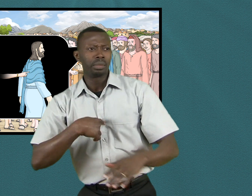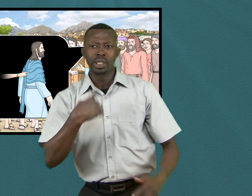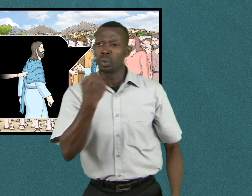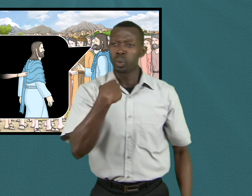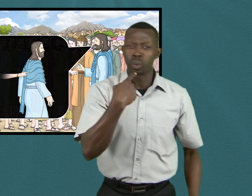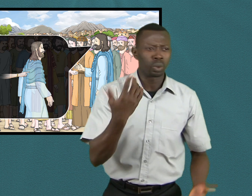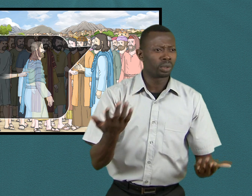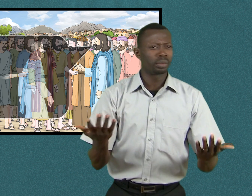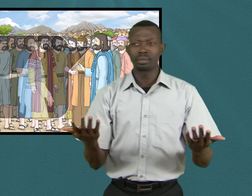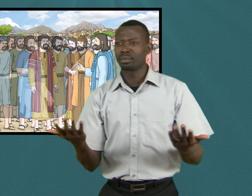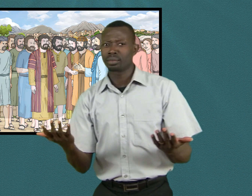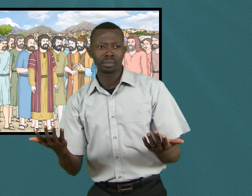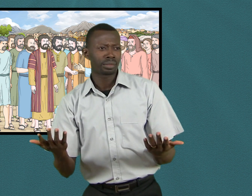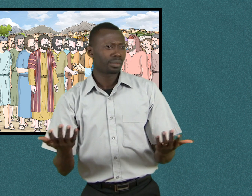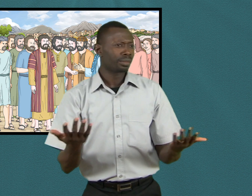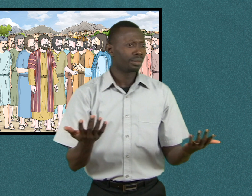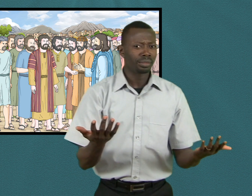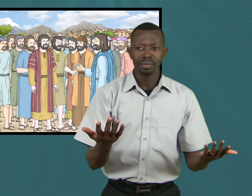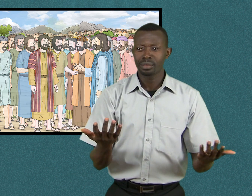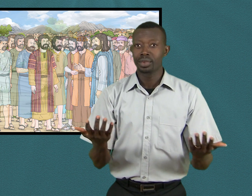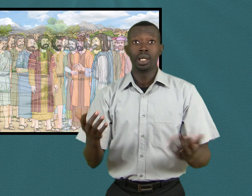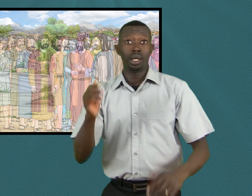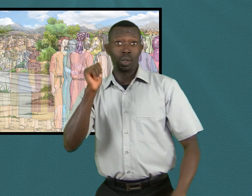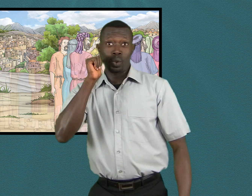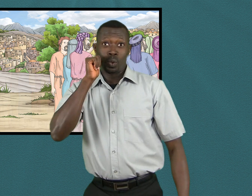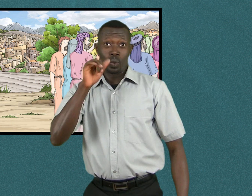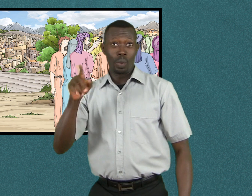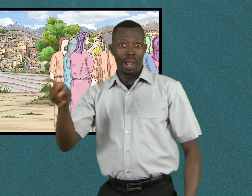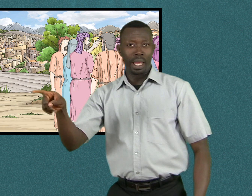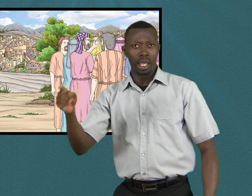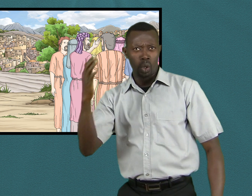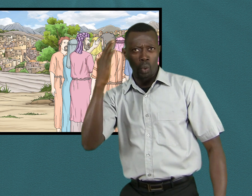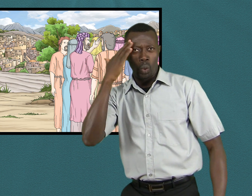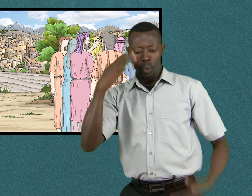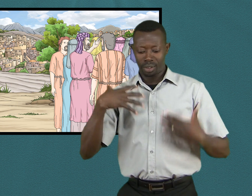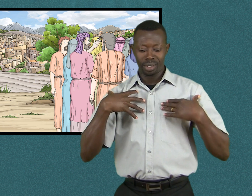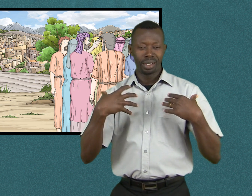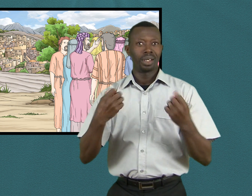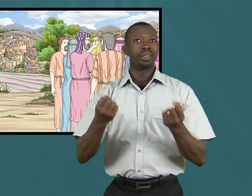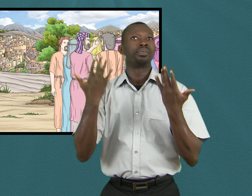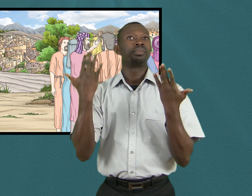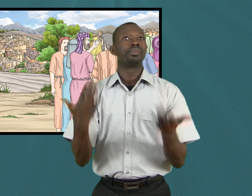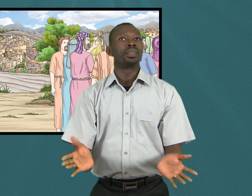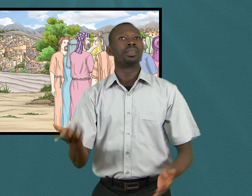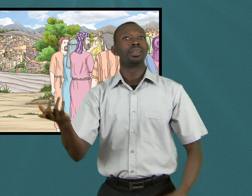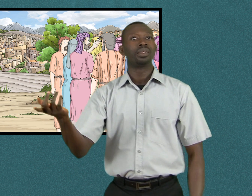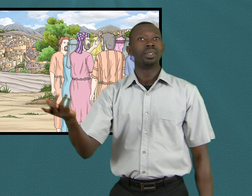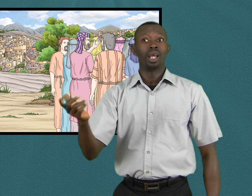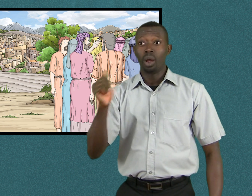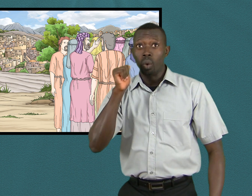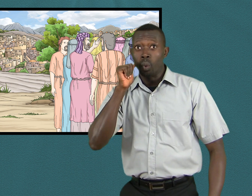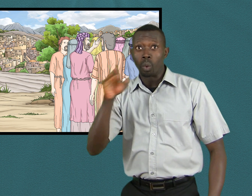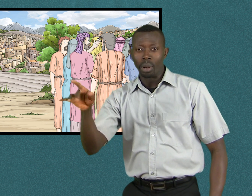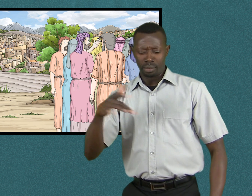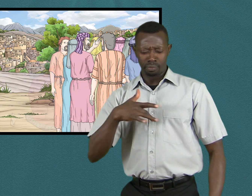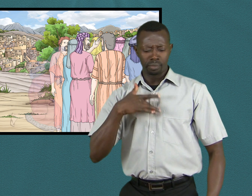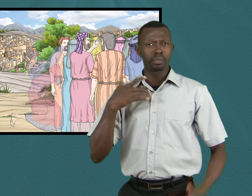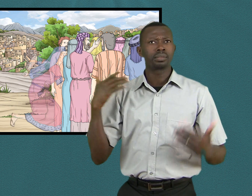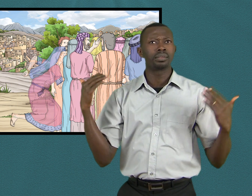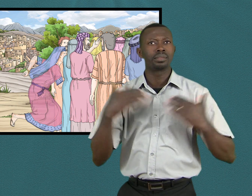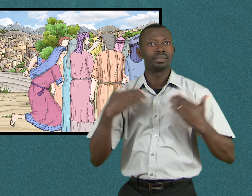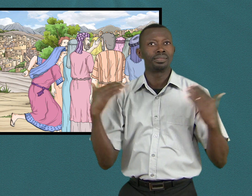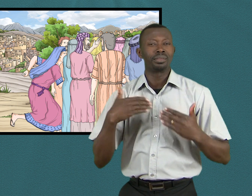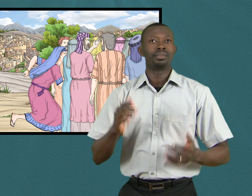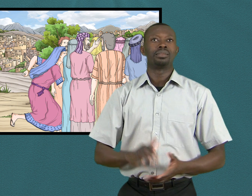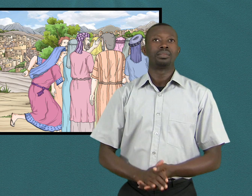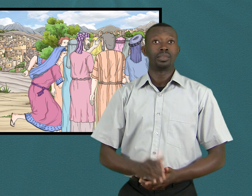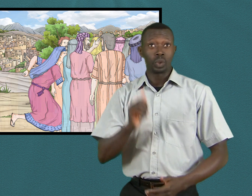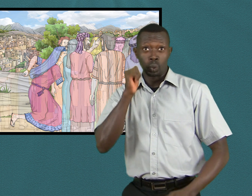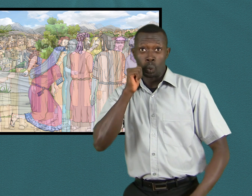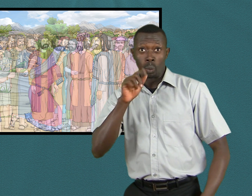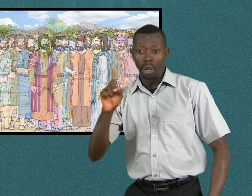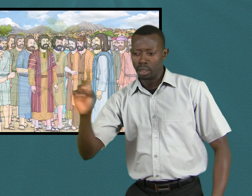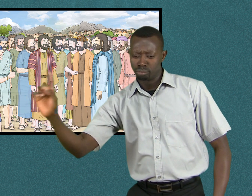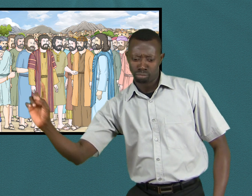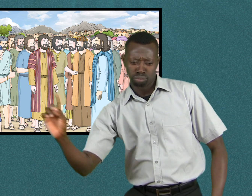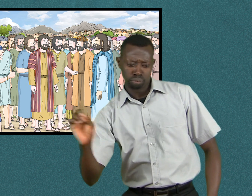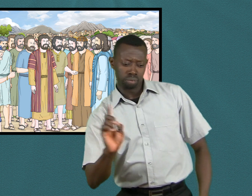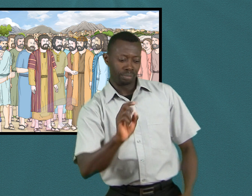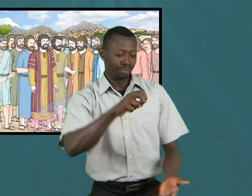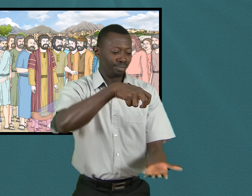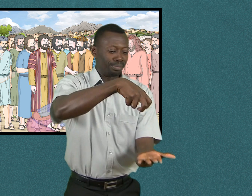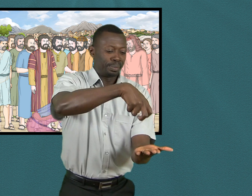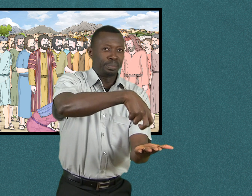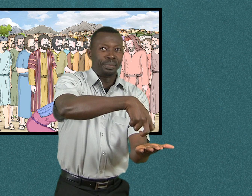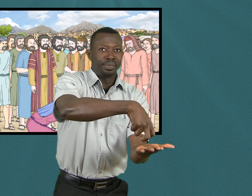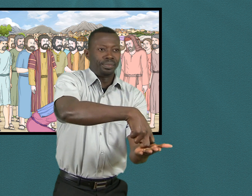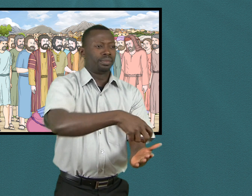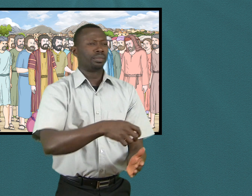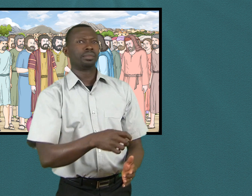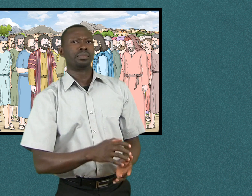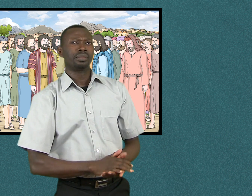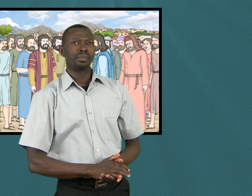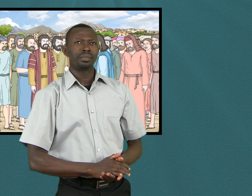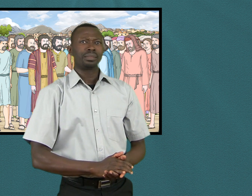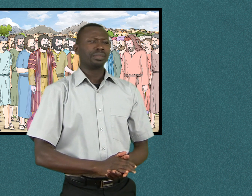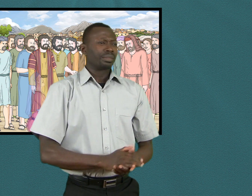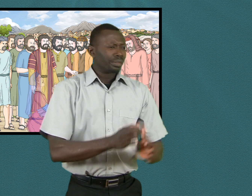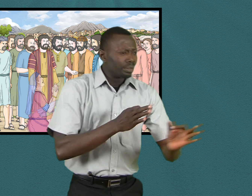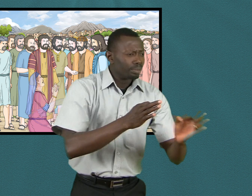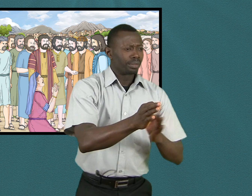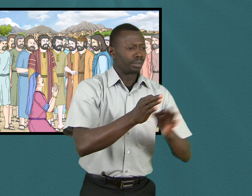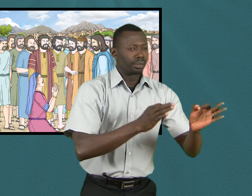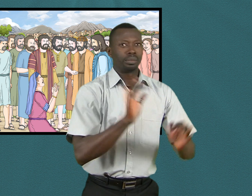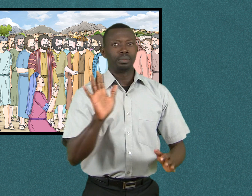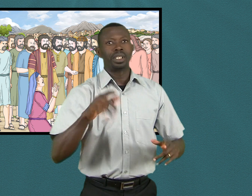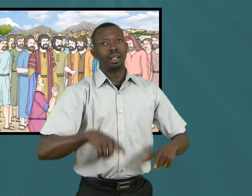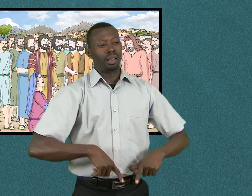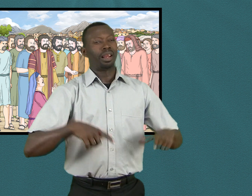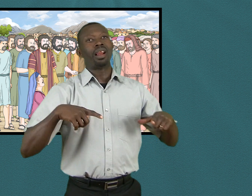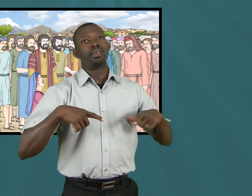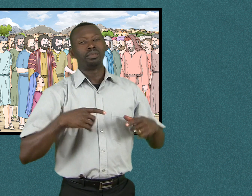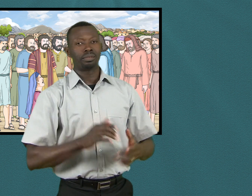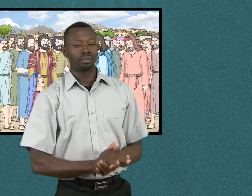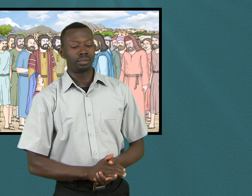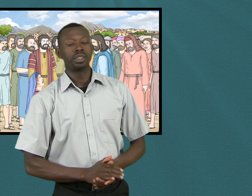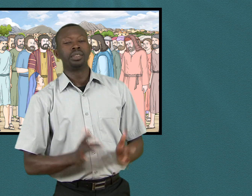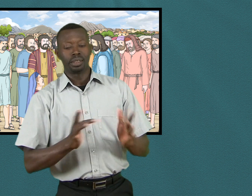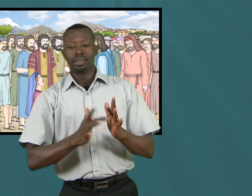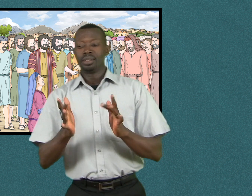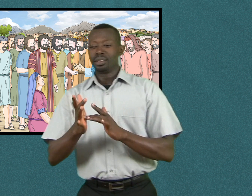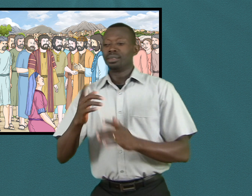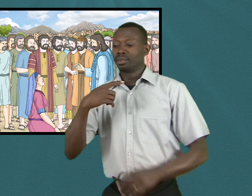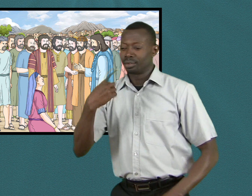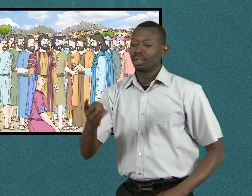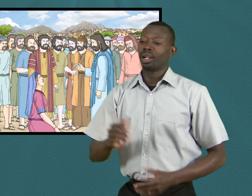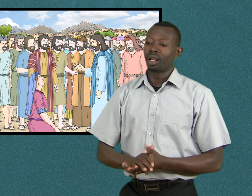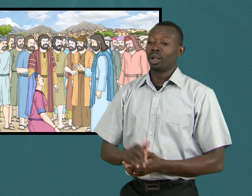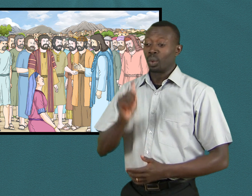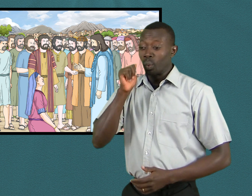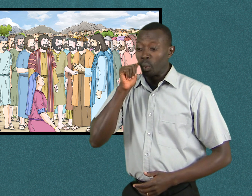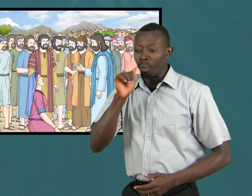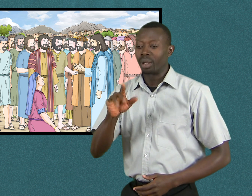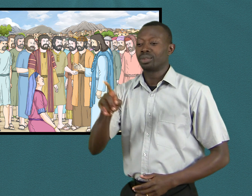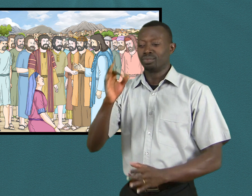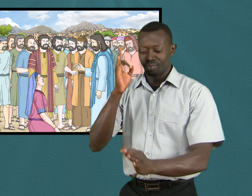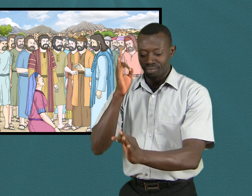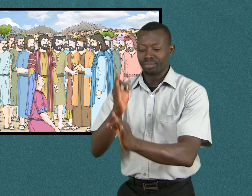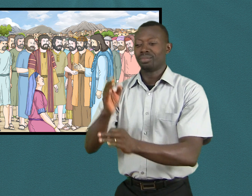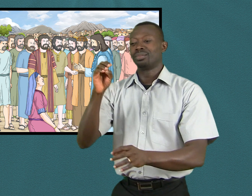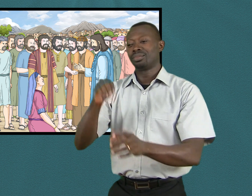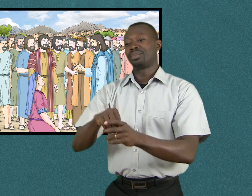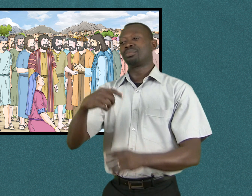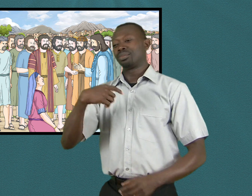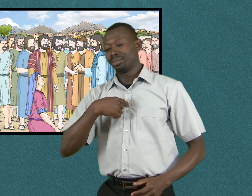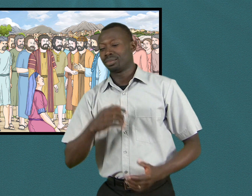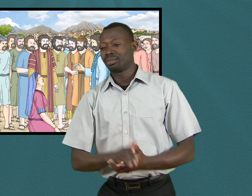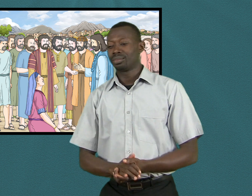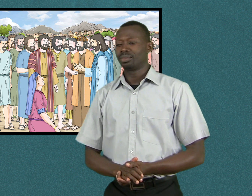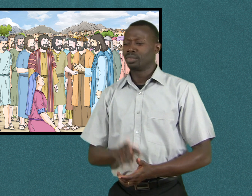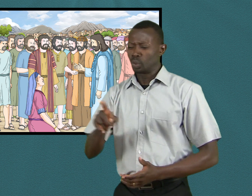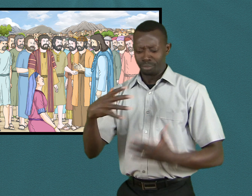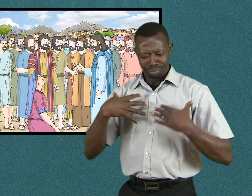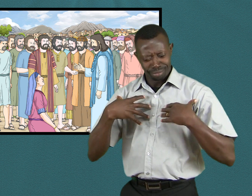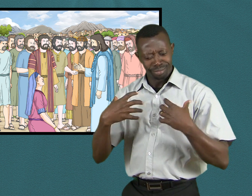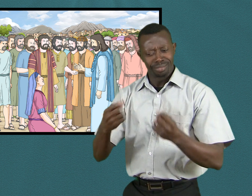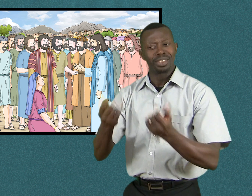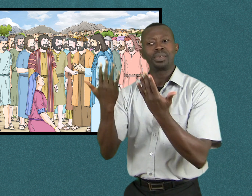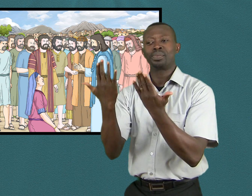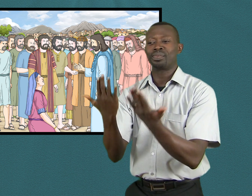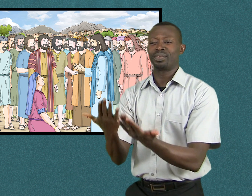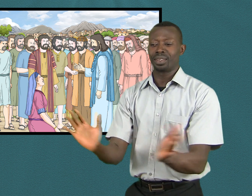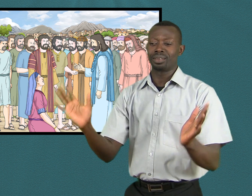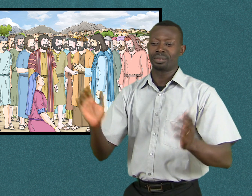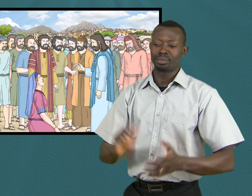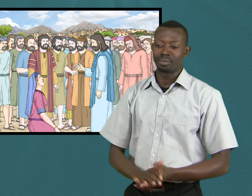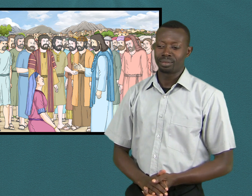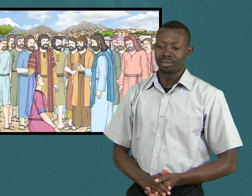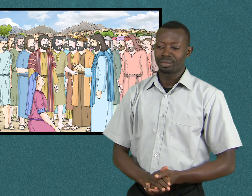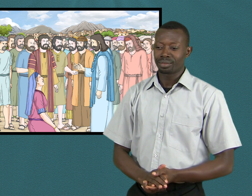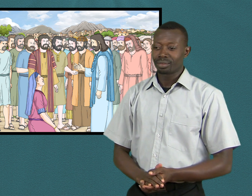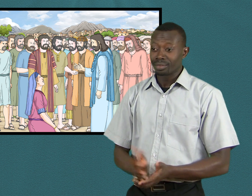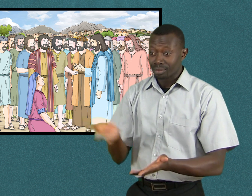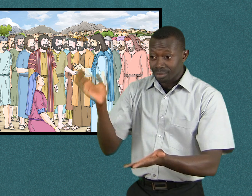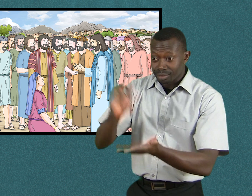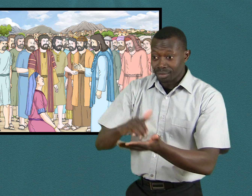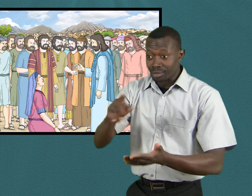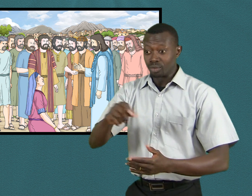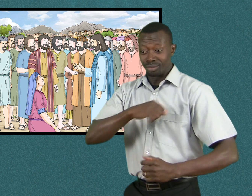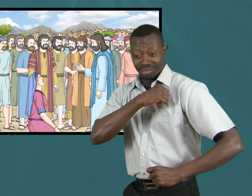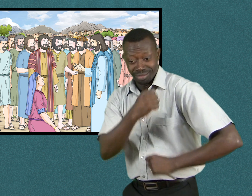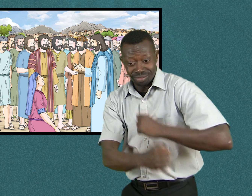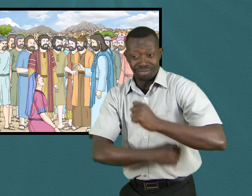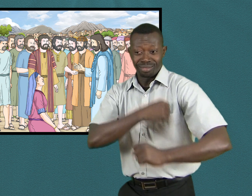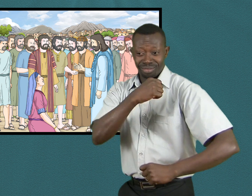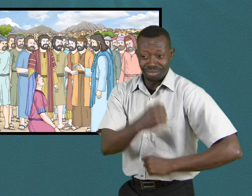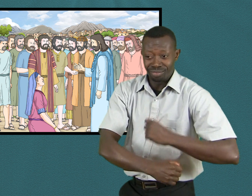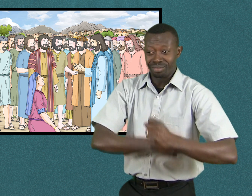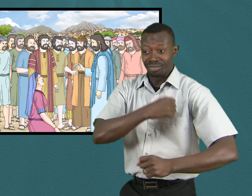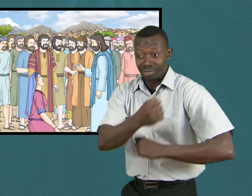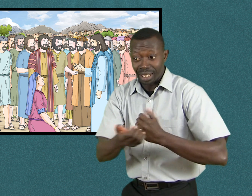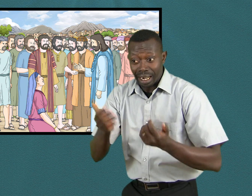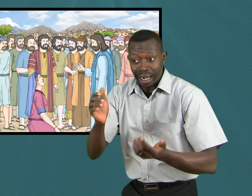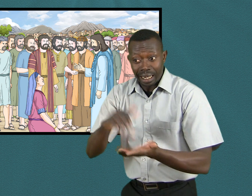Then the woman, knowing what had happened to her, came and fell down before Him trembling in fear, and she told Him the whole truth.